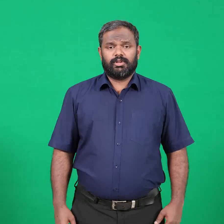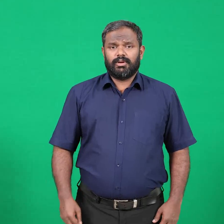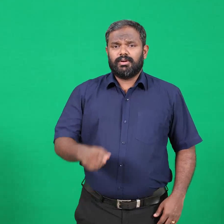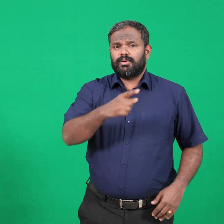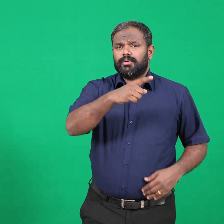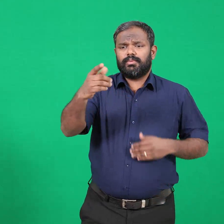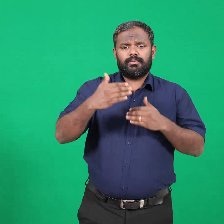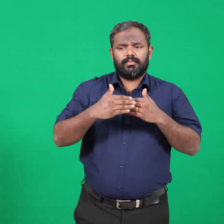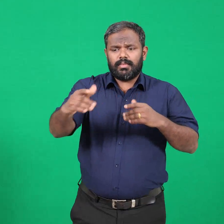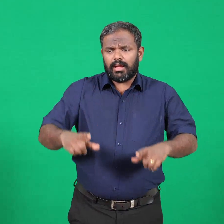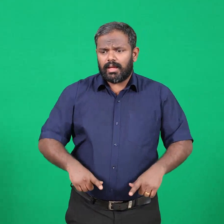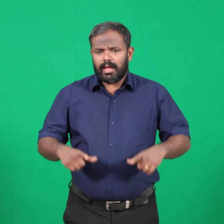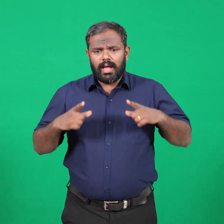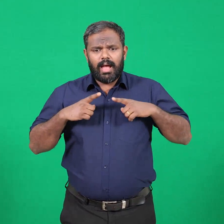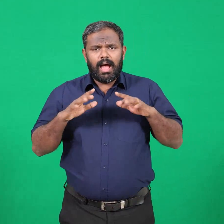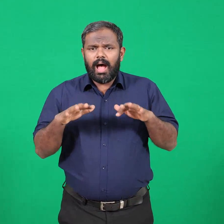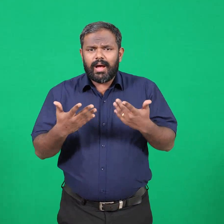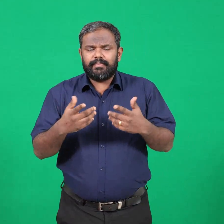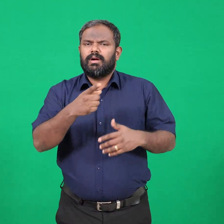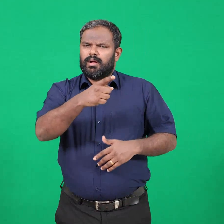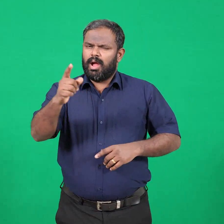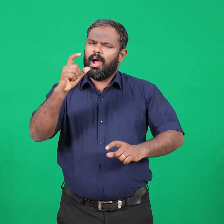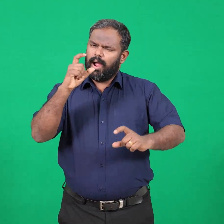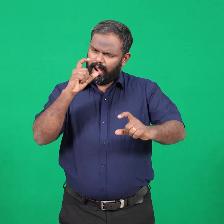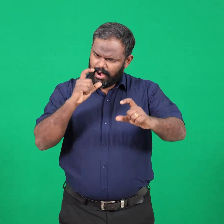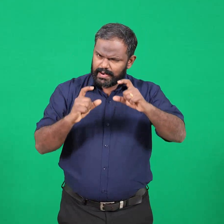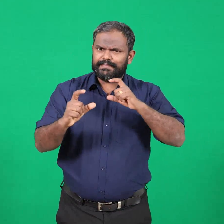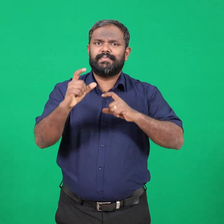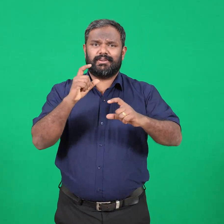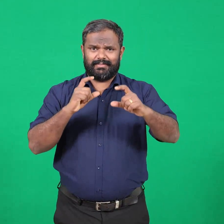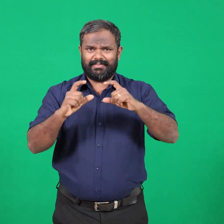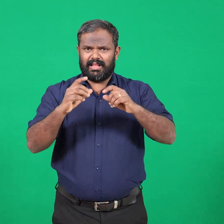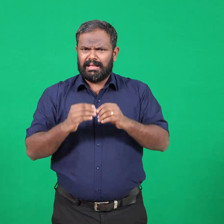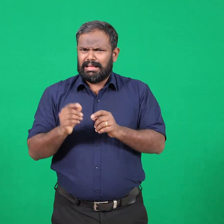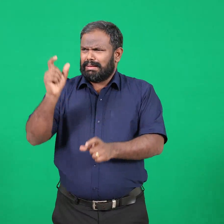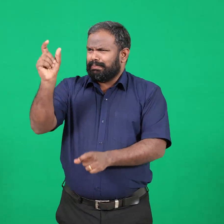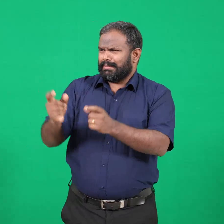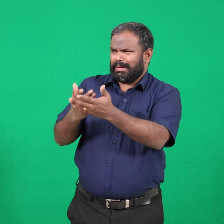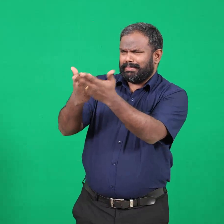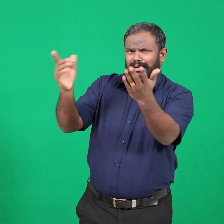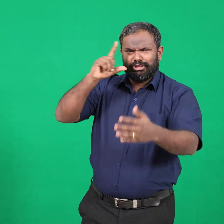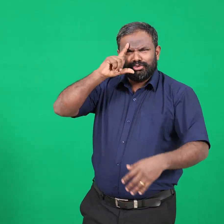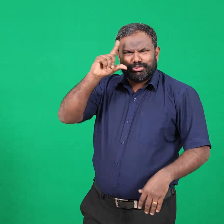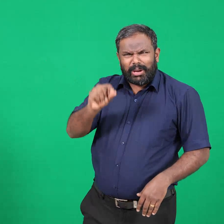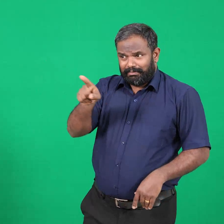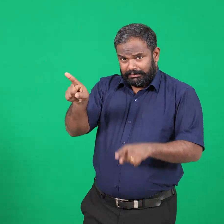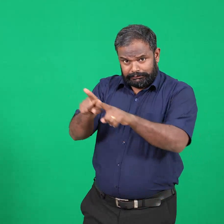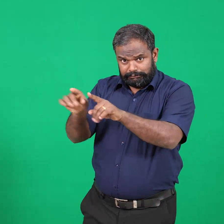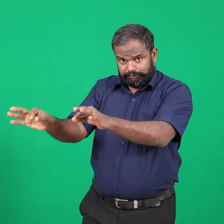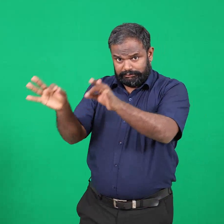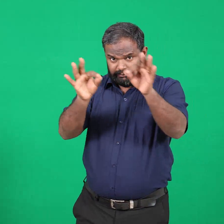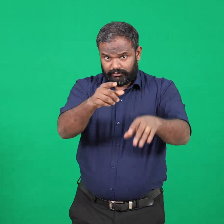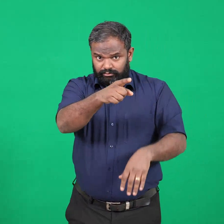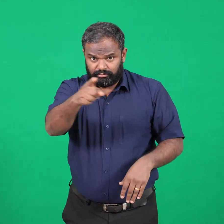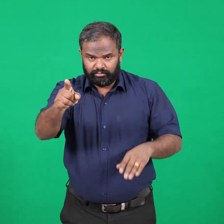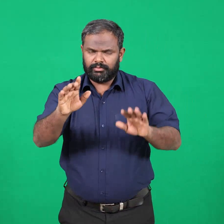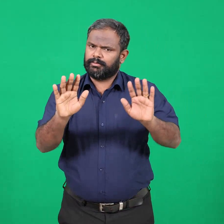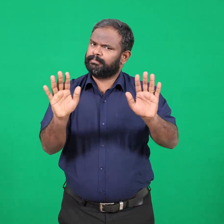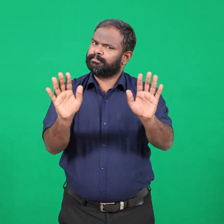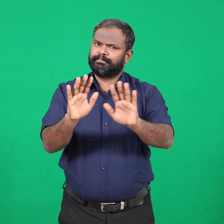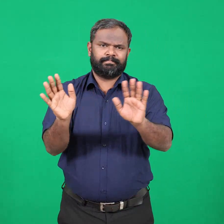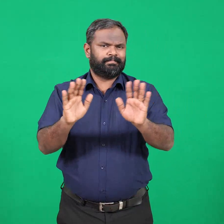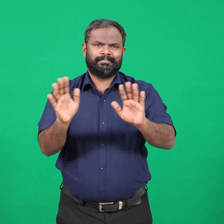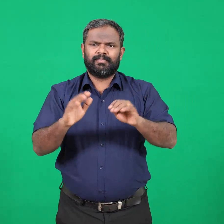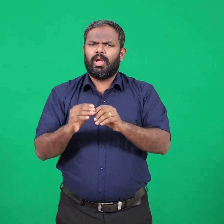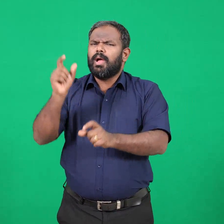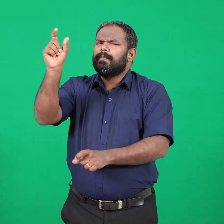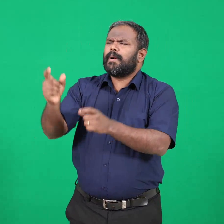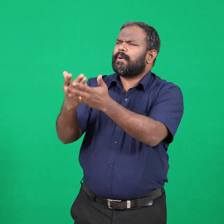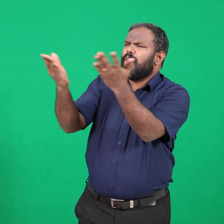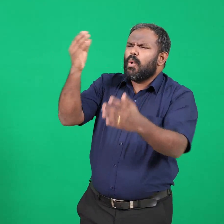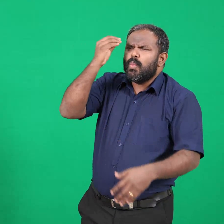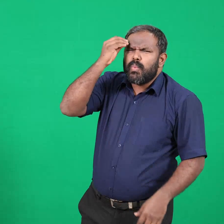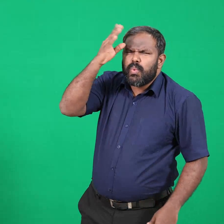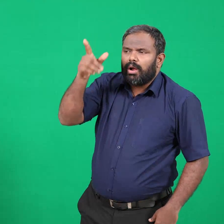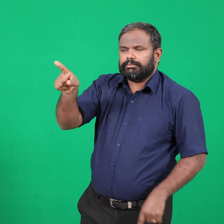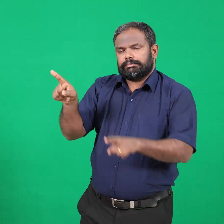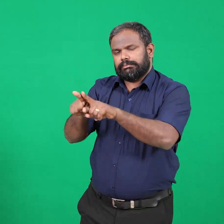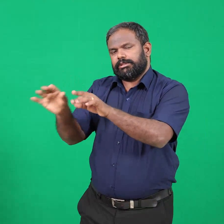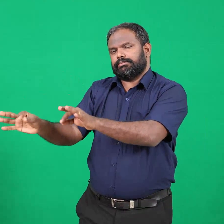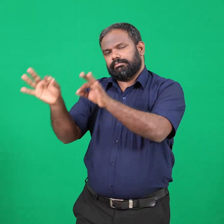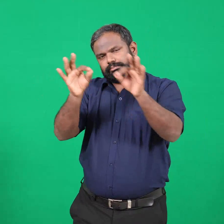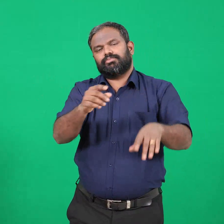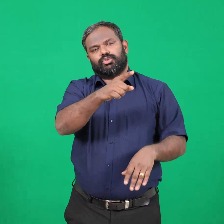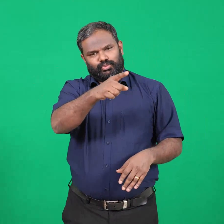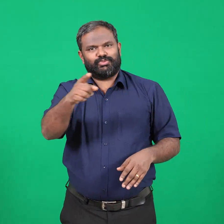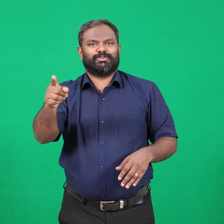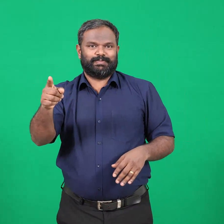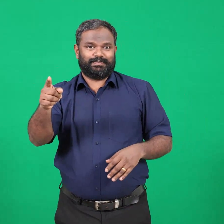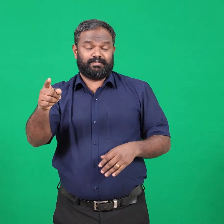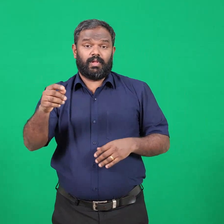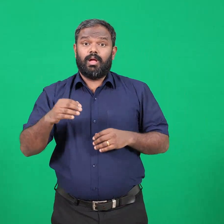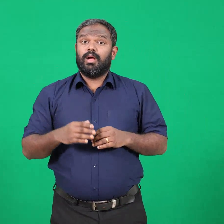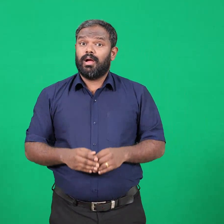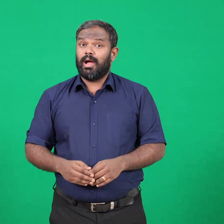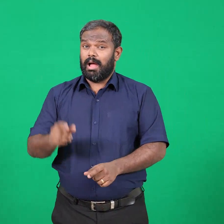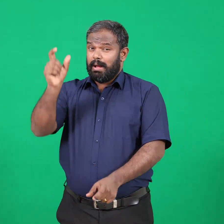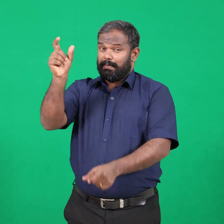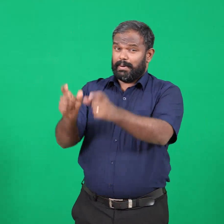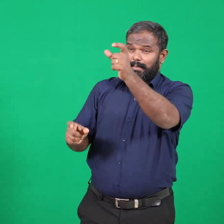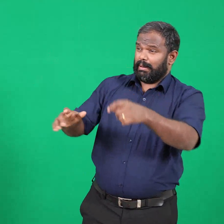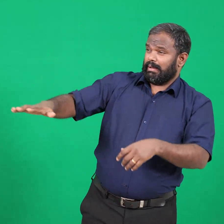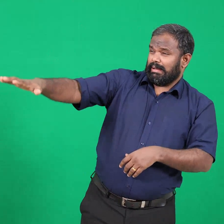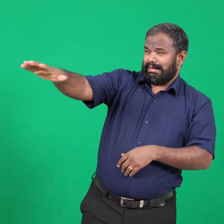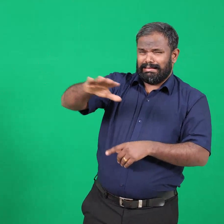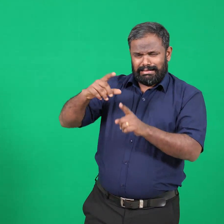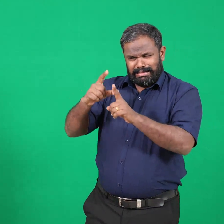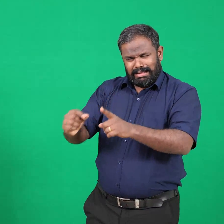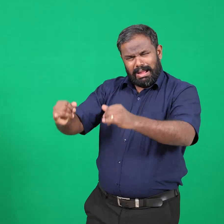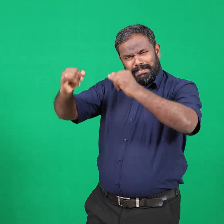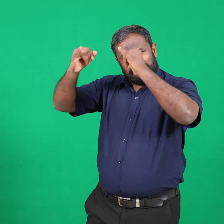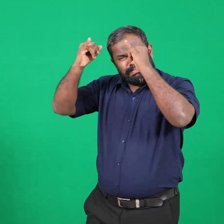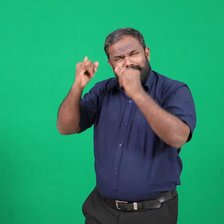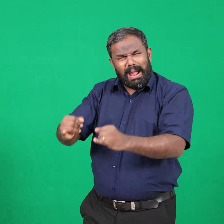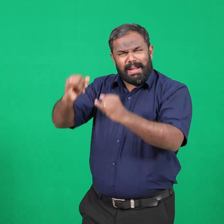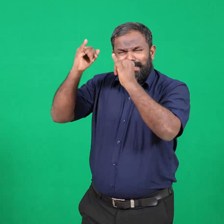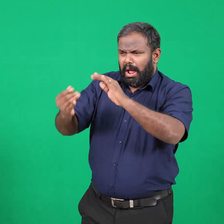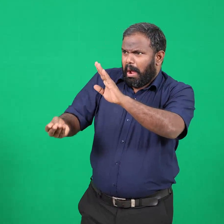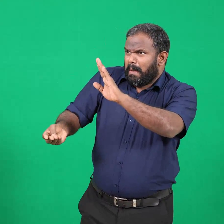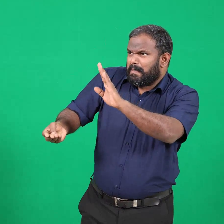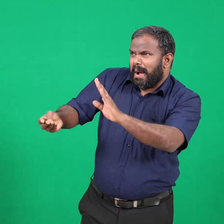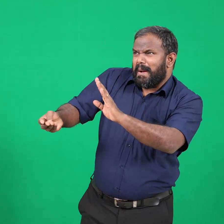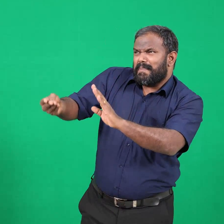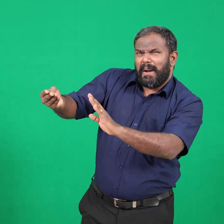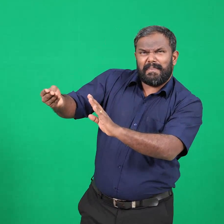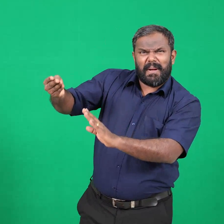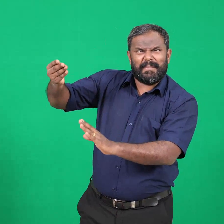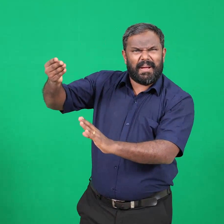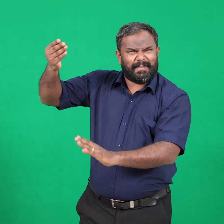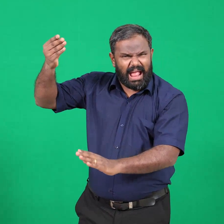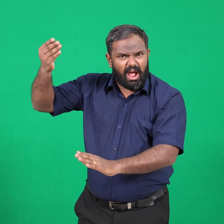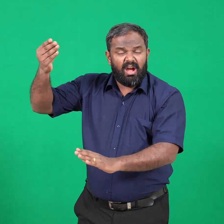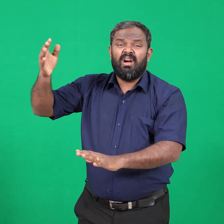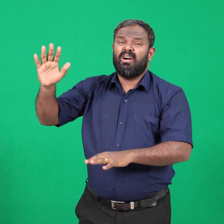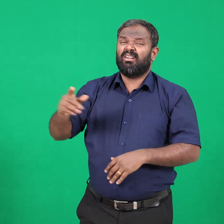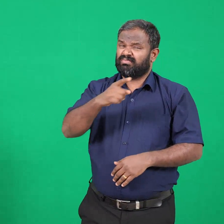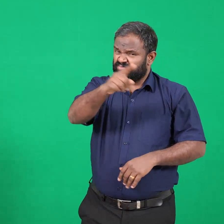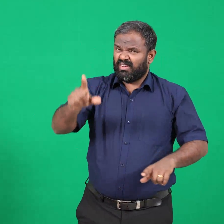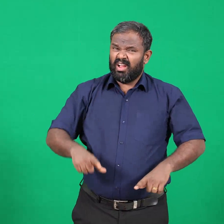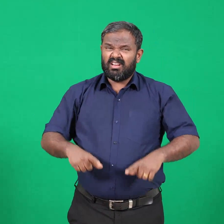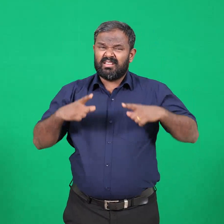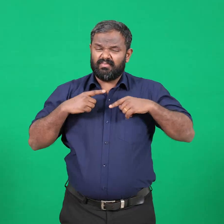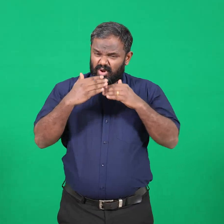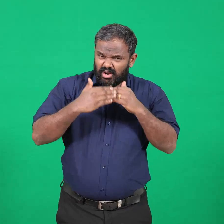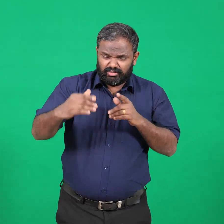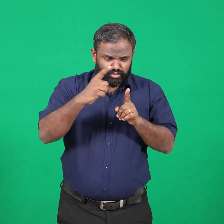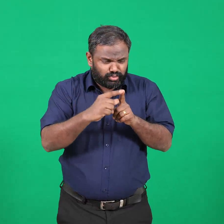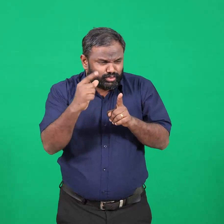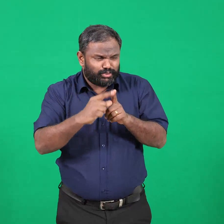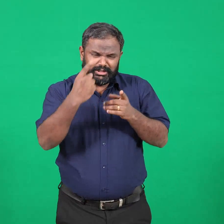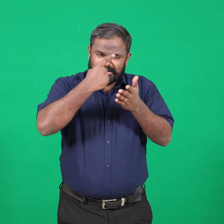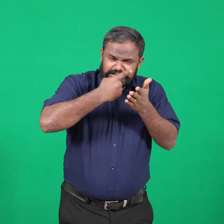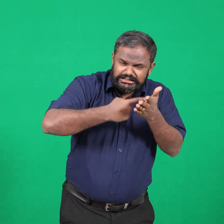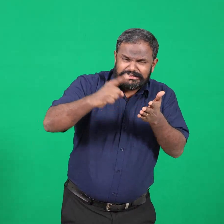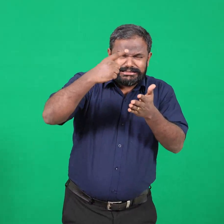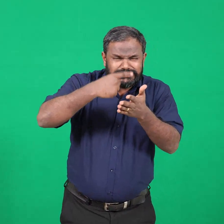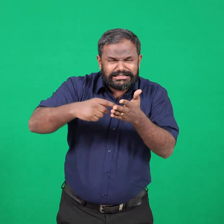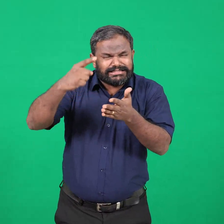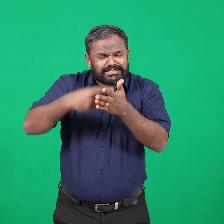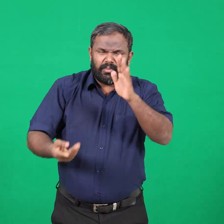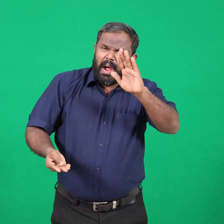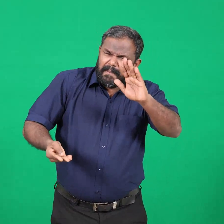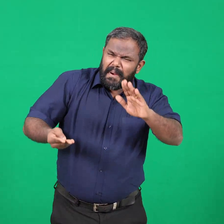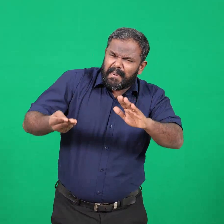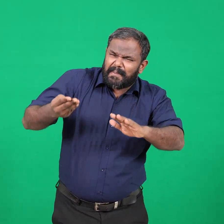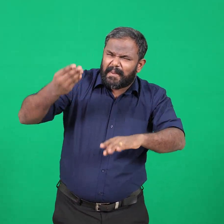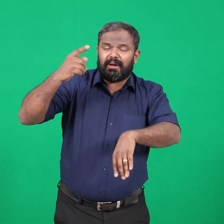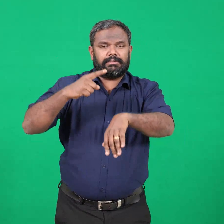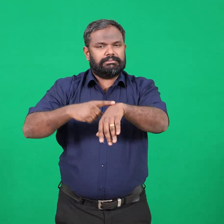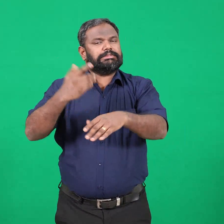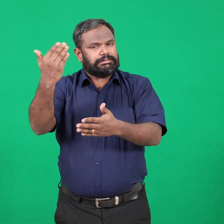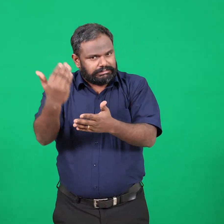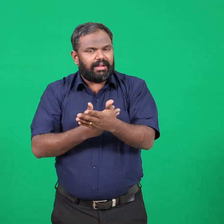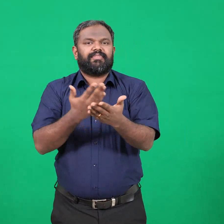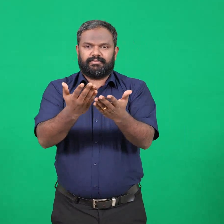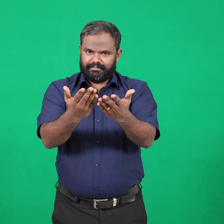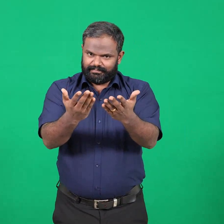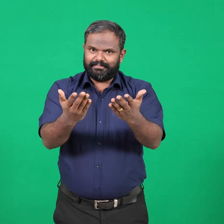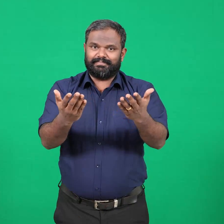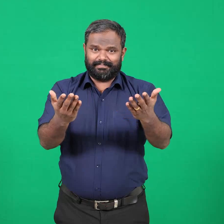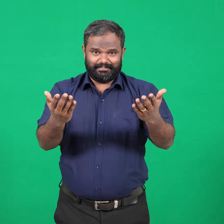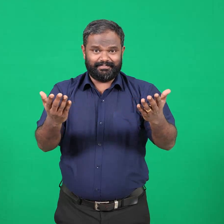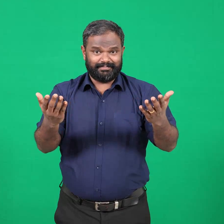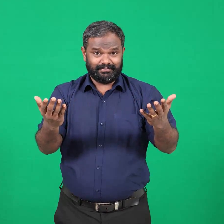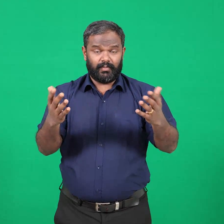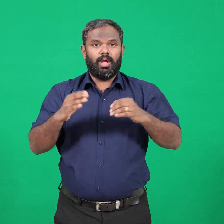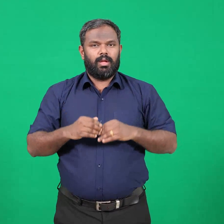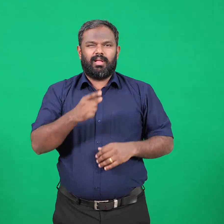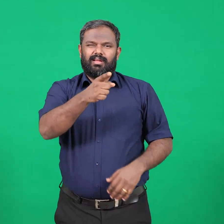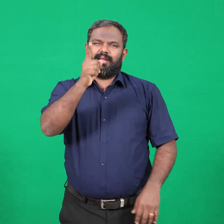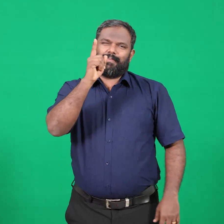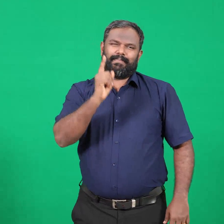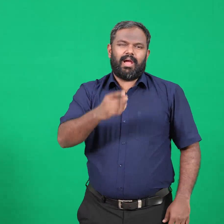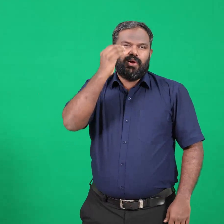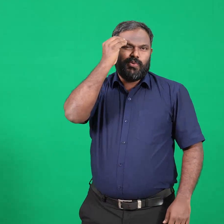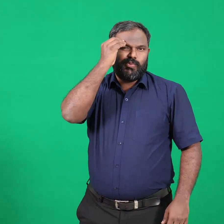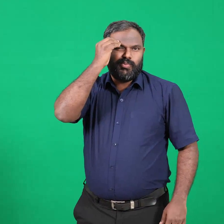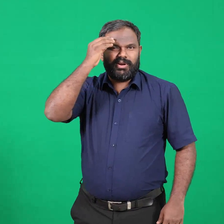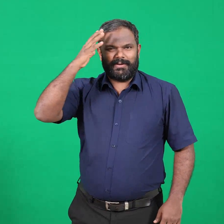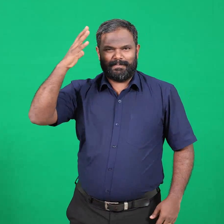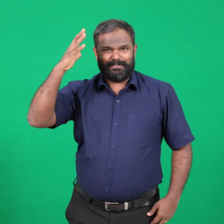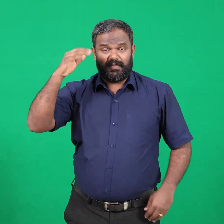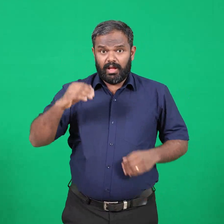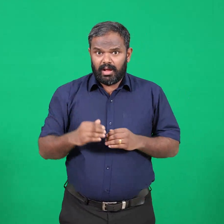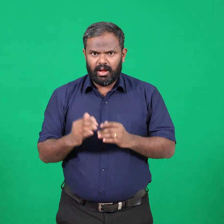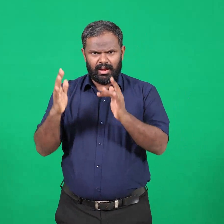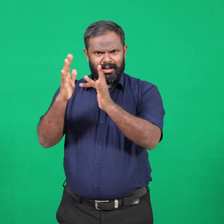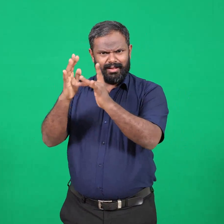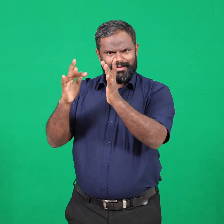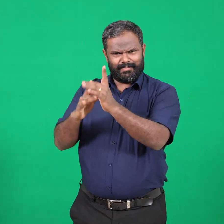Pay careful attention, then, to how you walk, not as unwise but as wise, redeeming the time, because the days are evil.